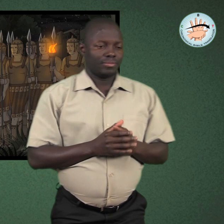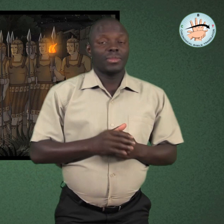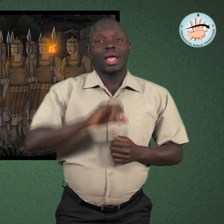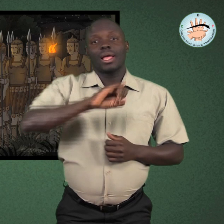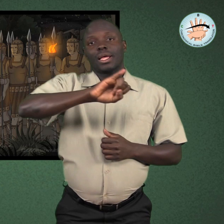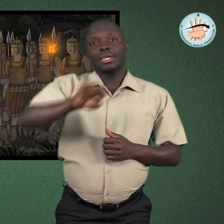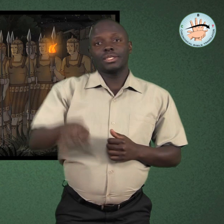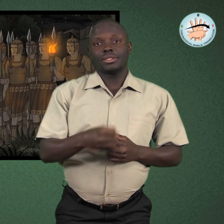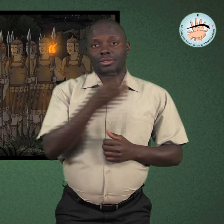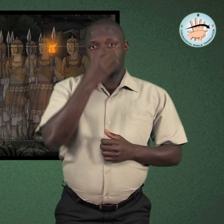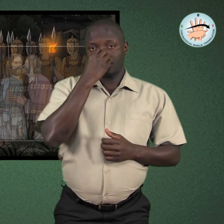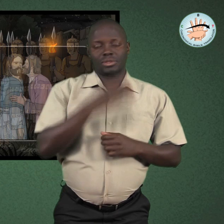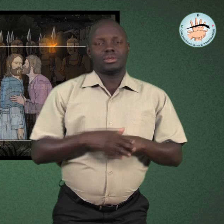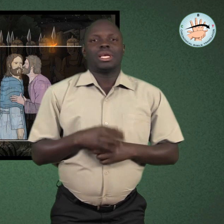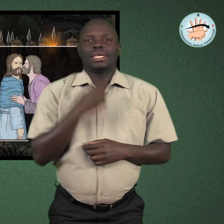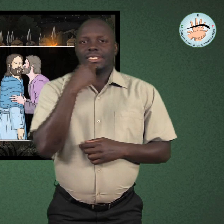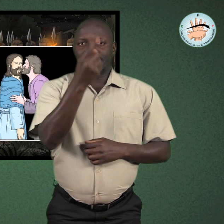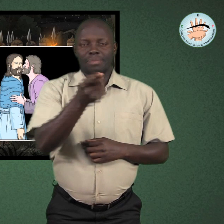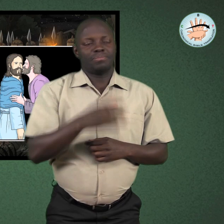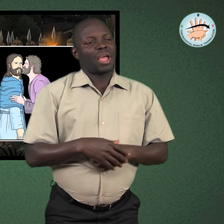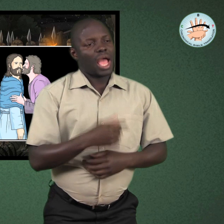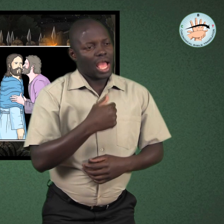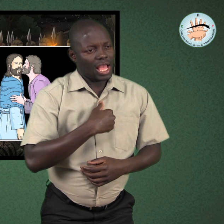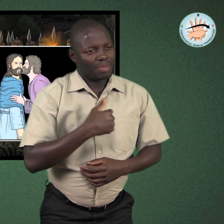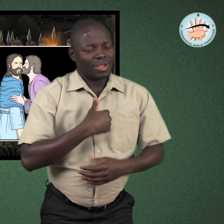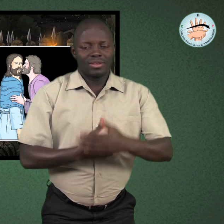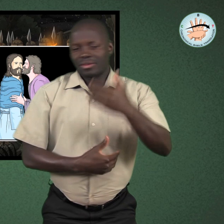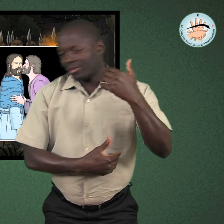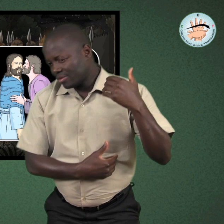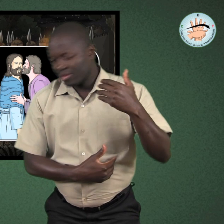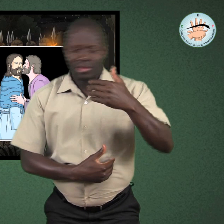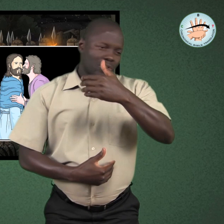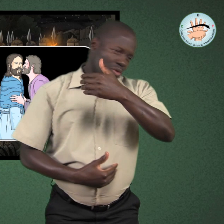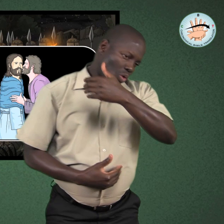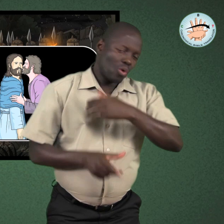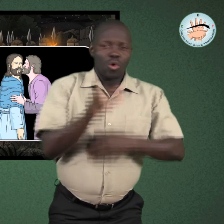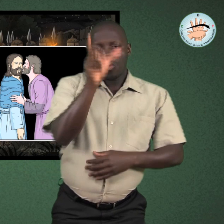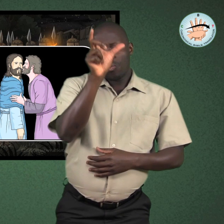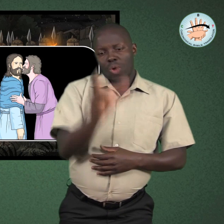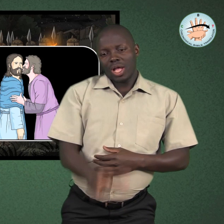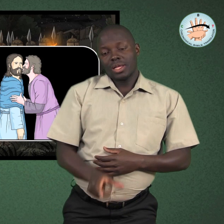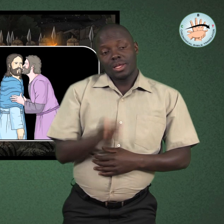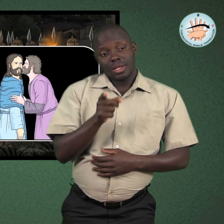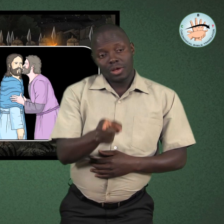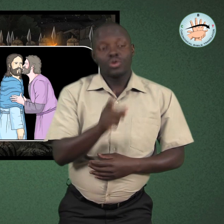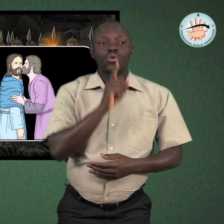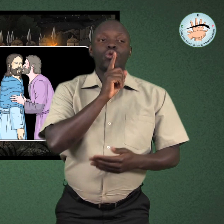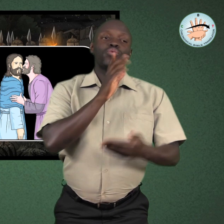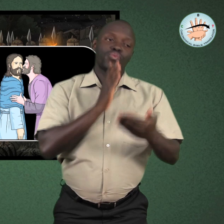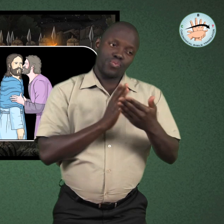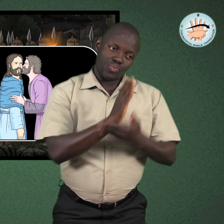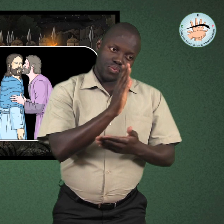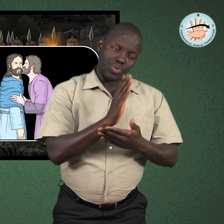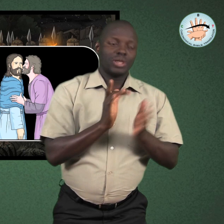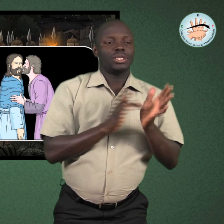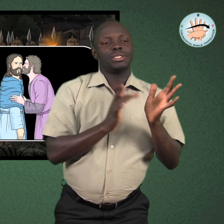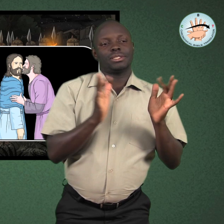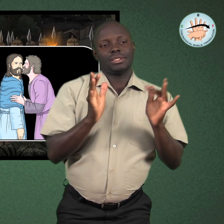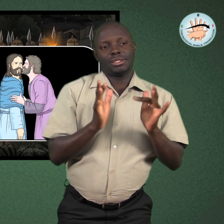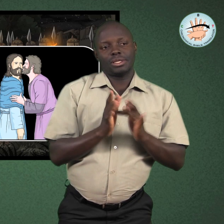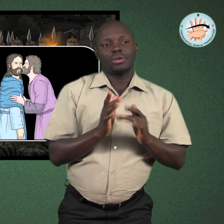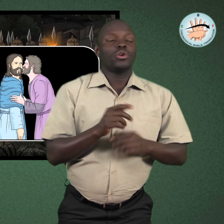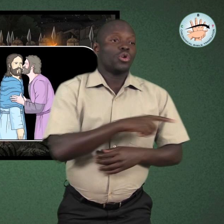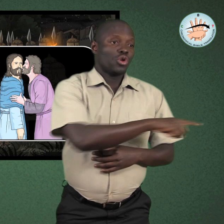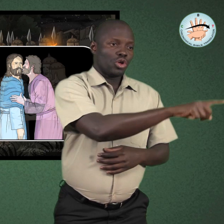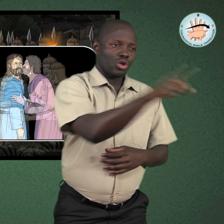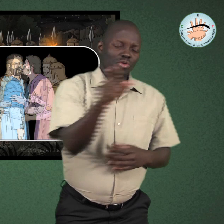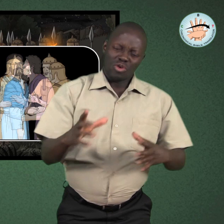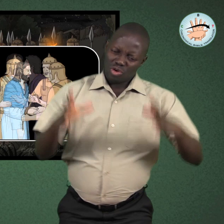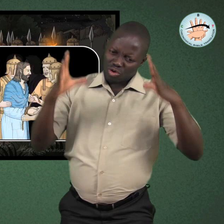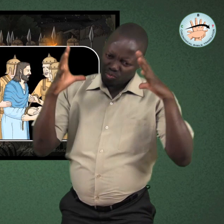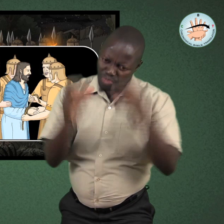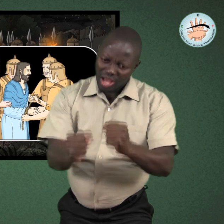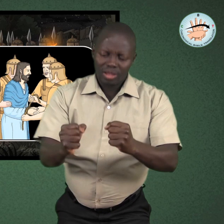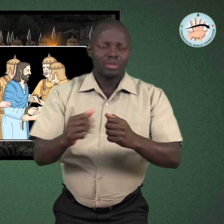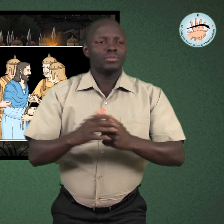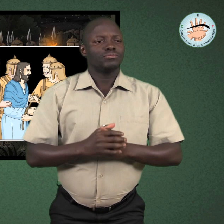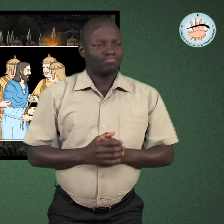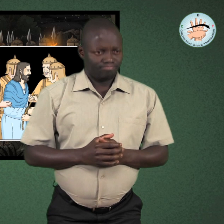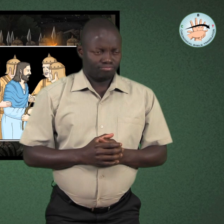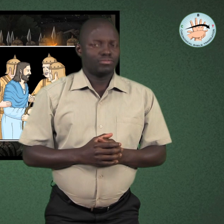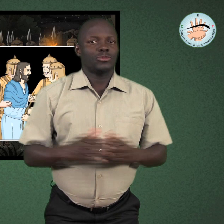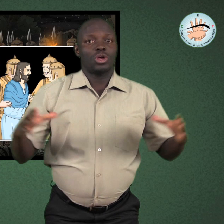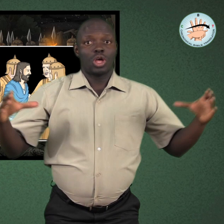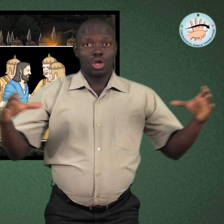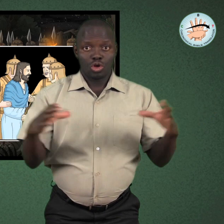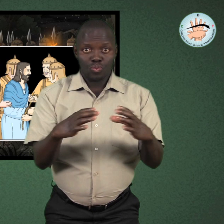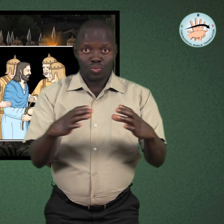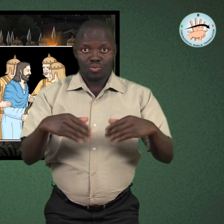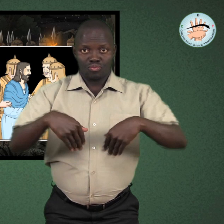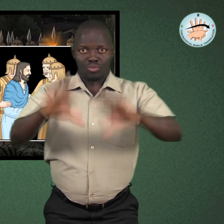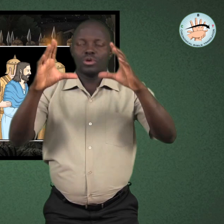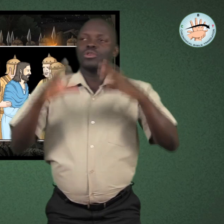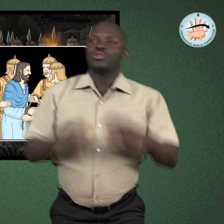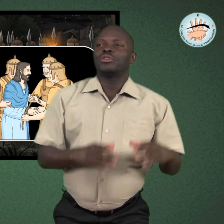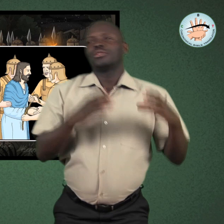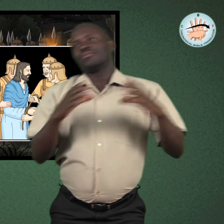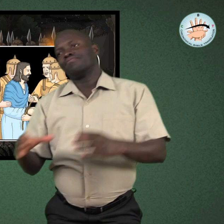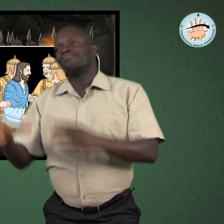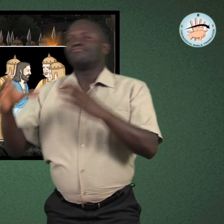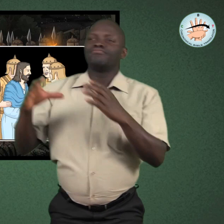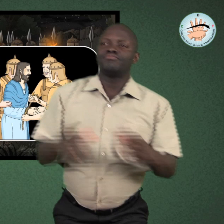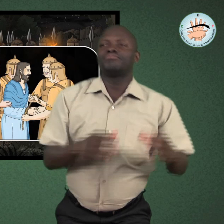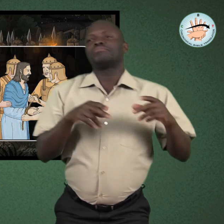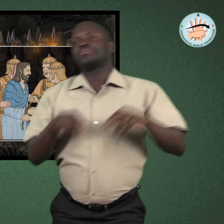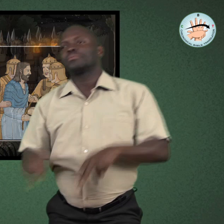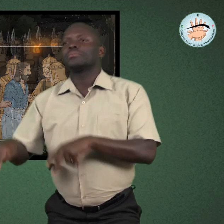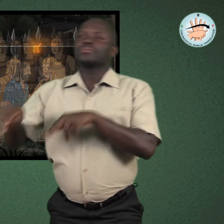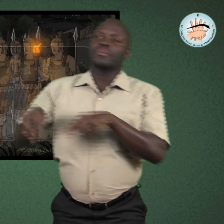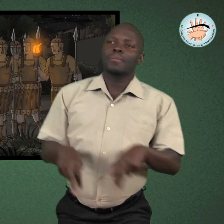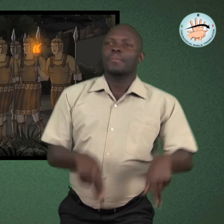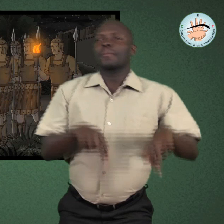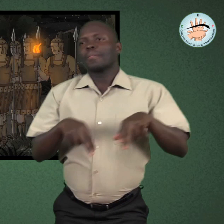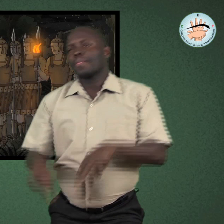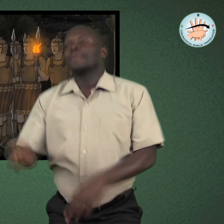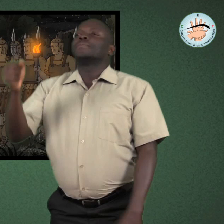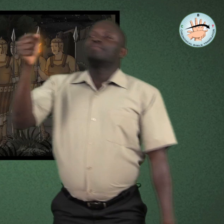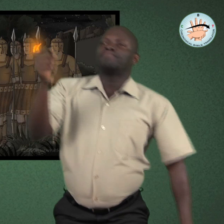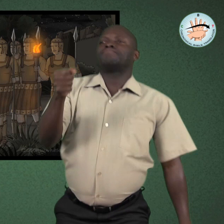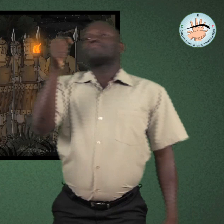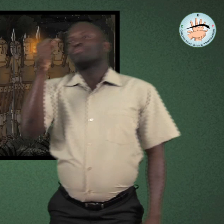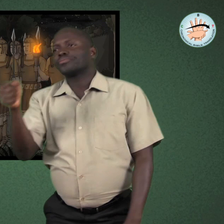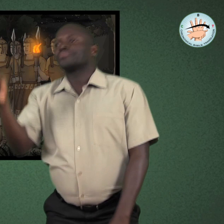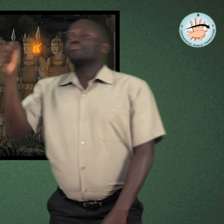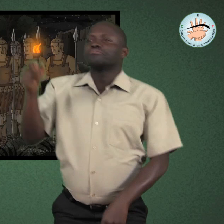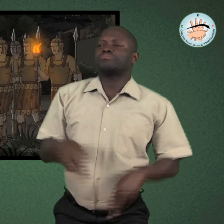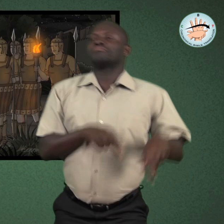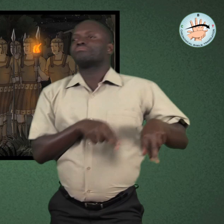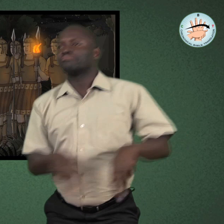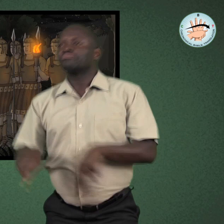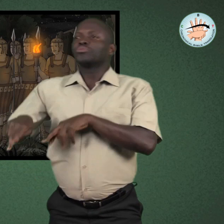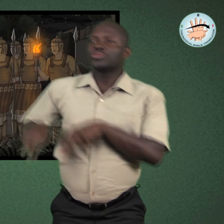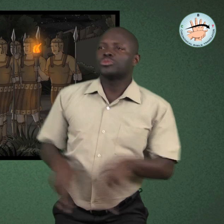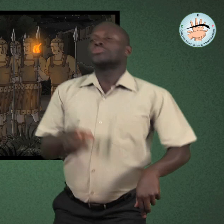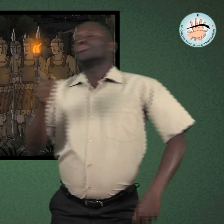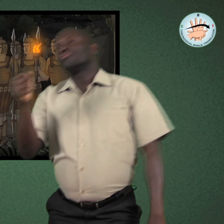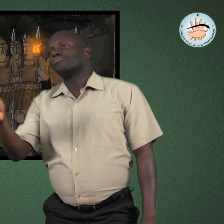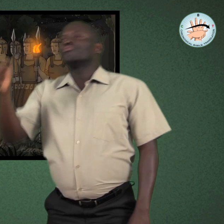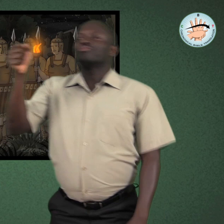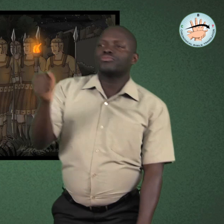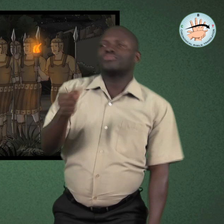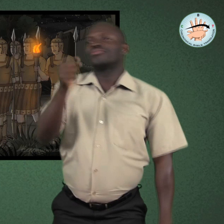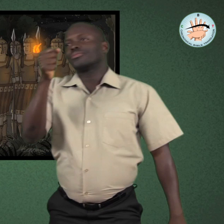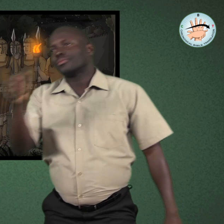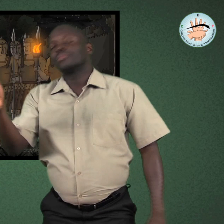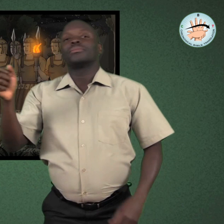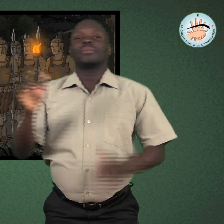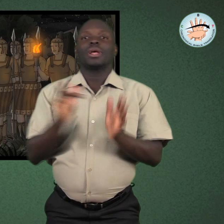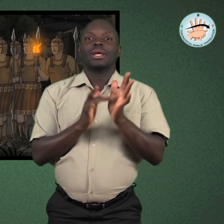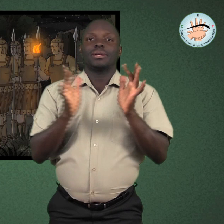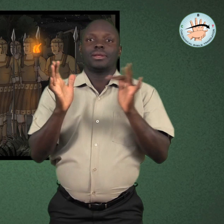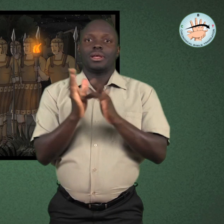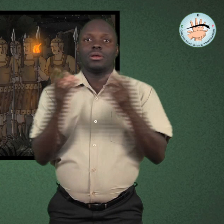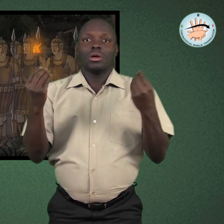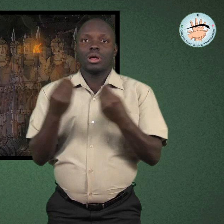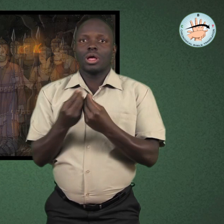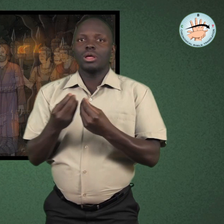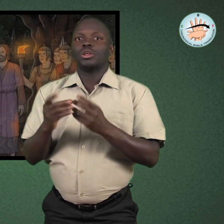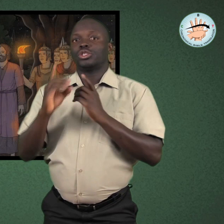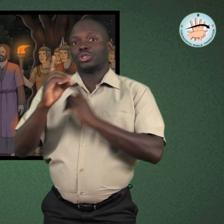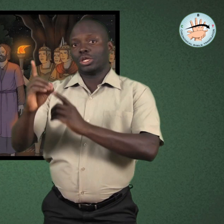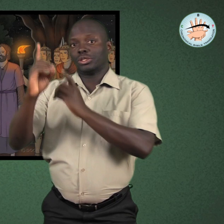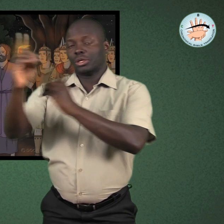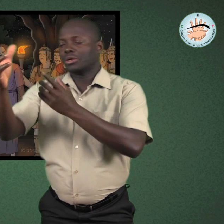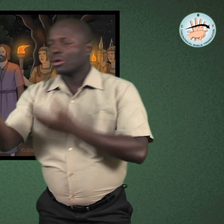Now the betrayer had arranged a signal with them: “The One I kiss is the man; arrest Him.”